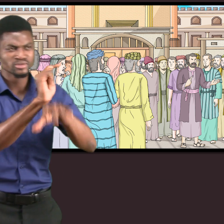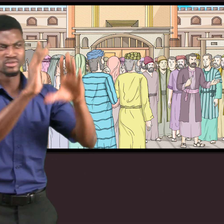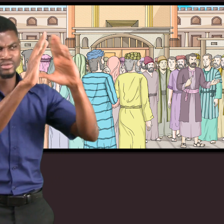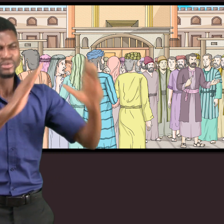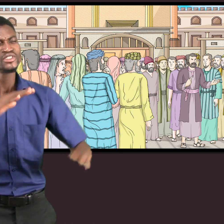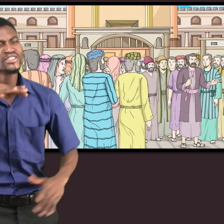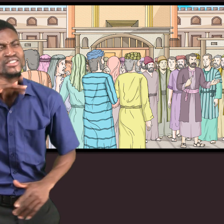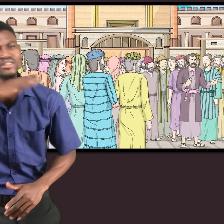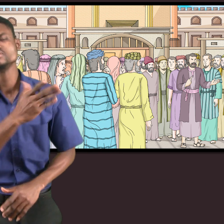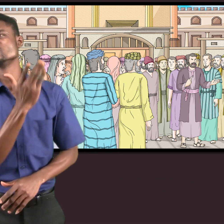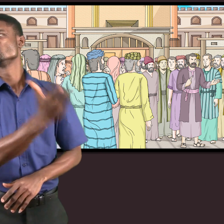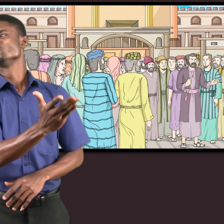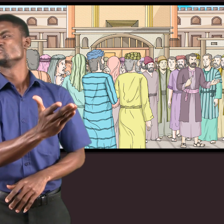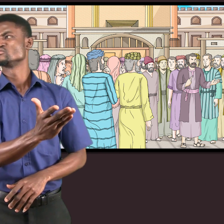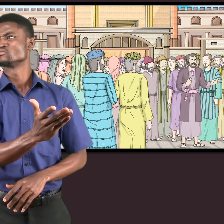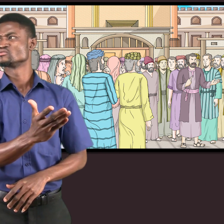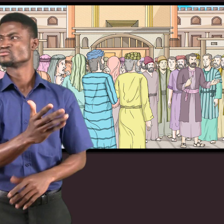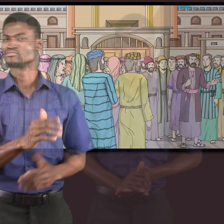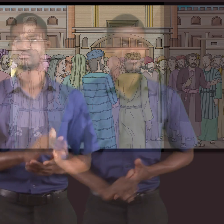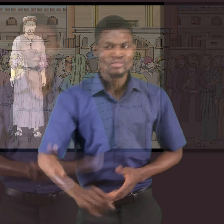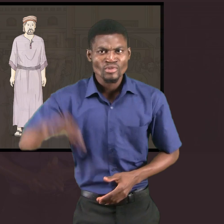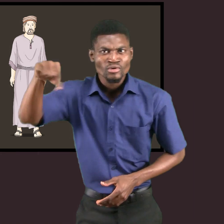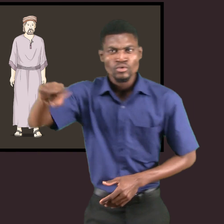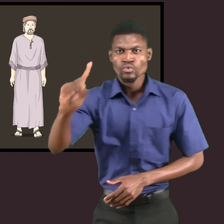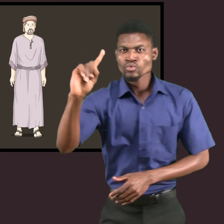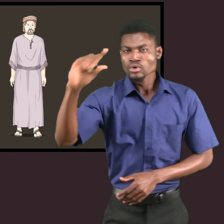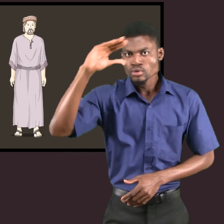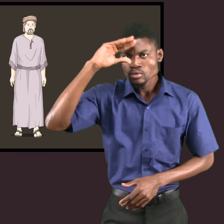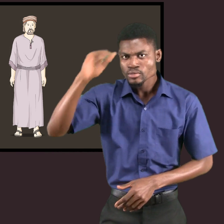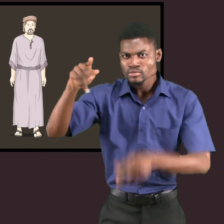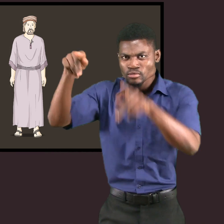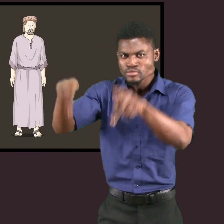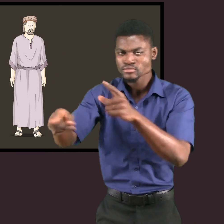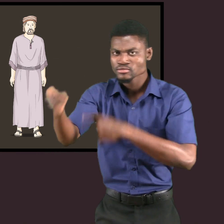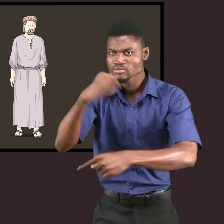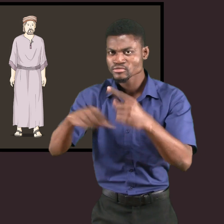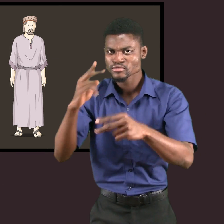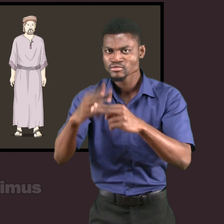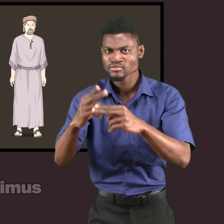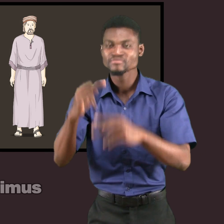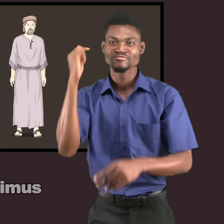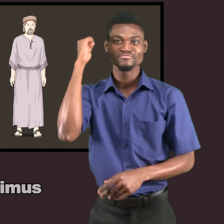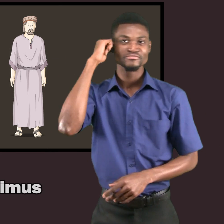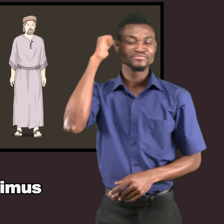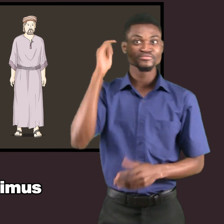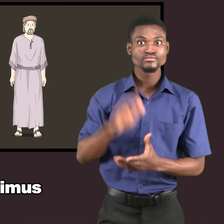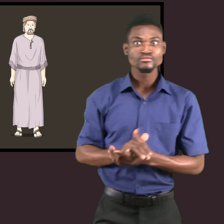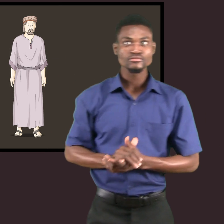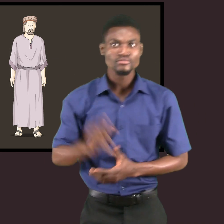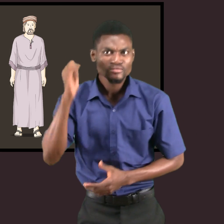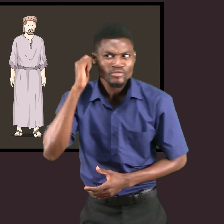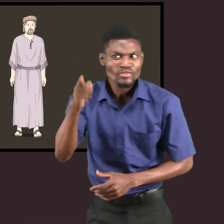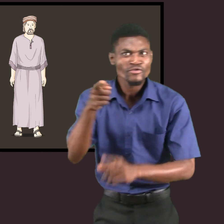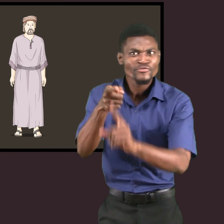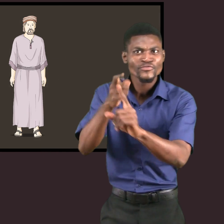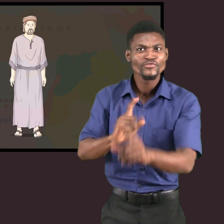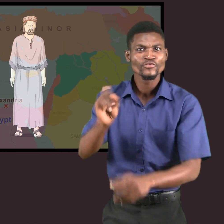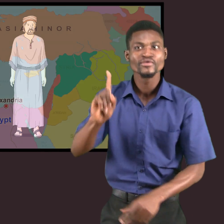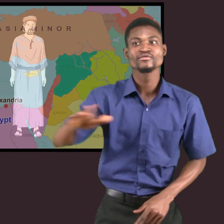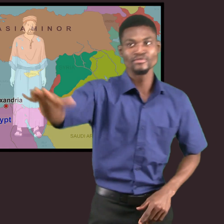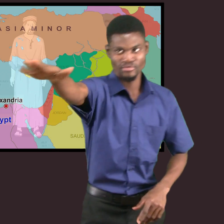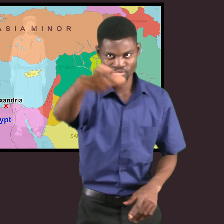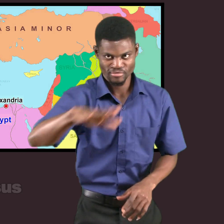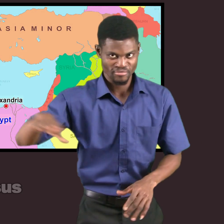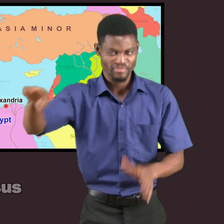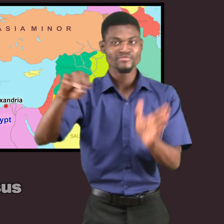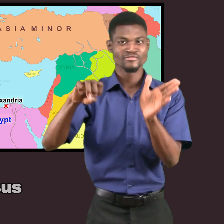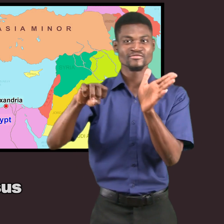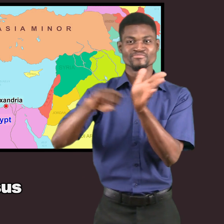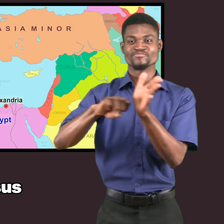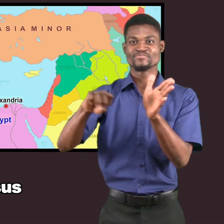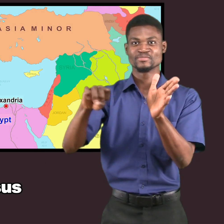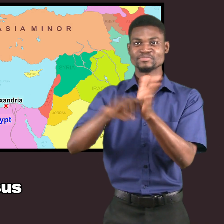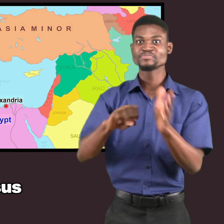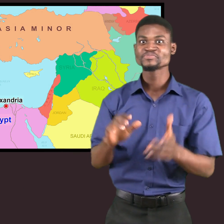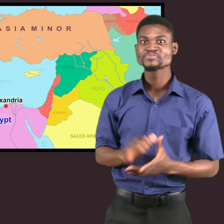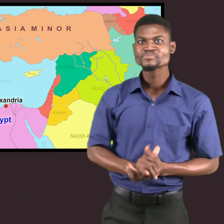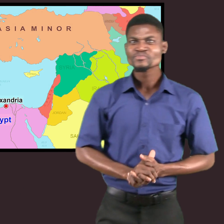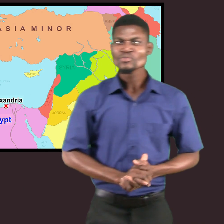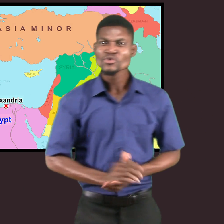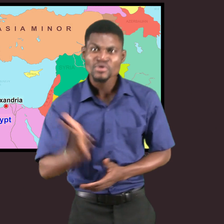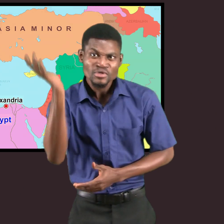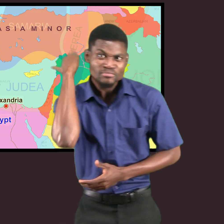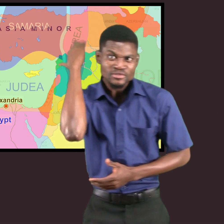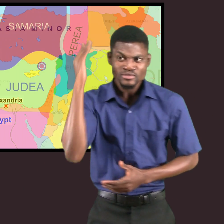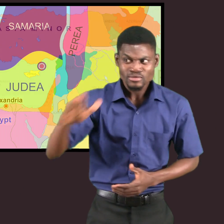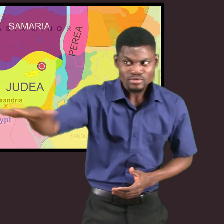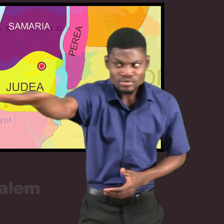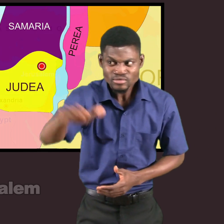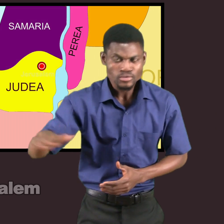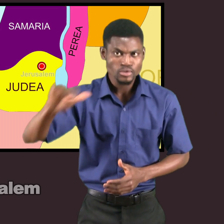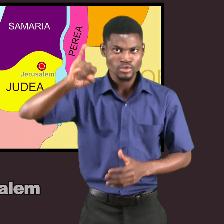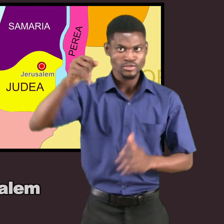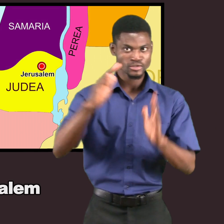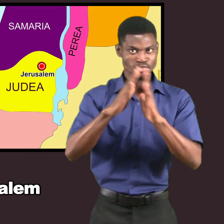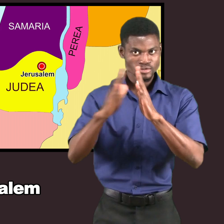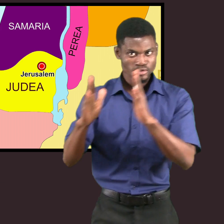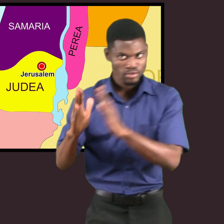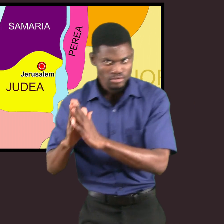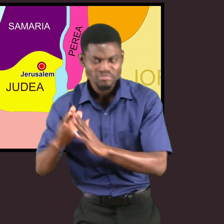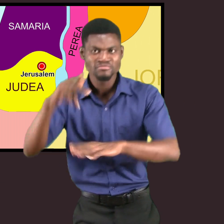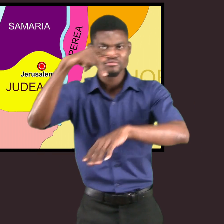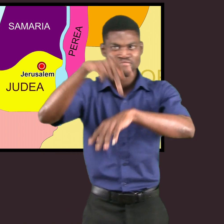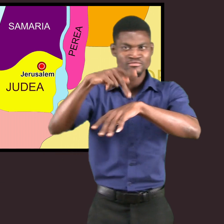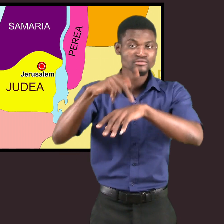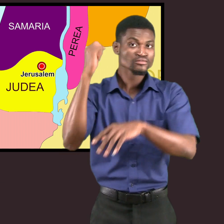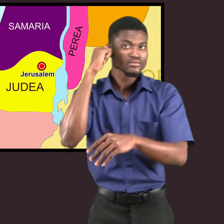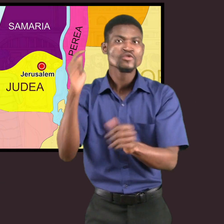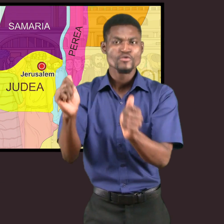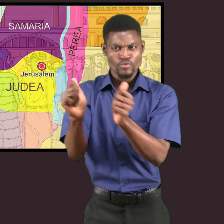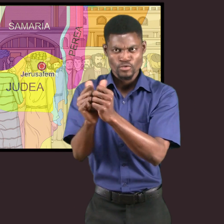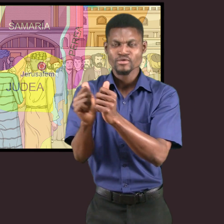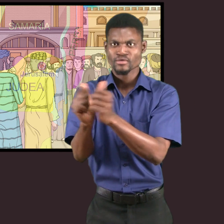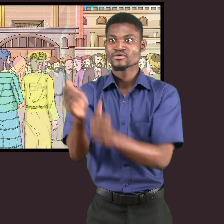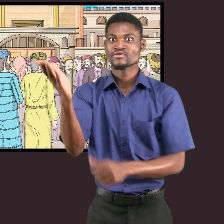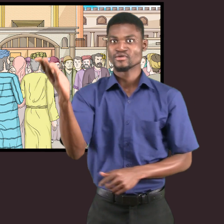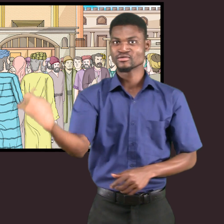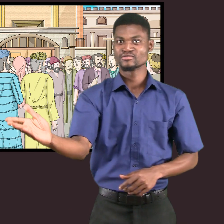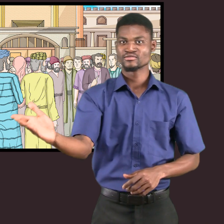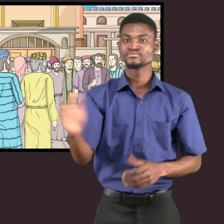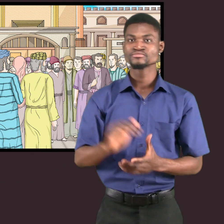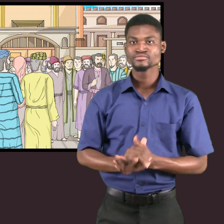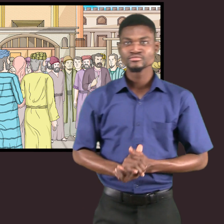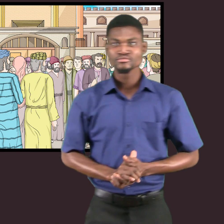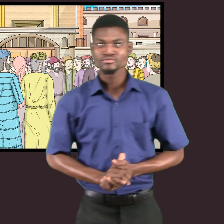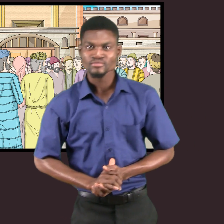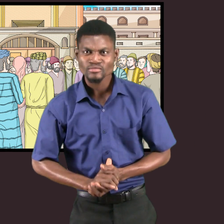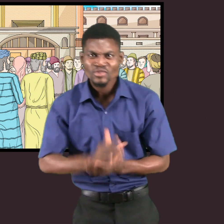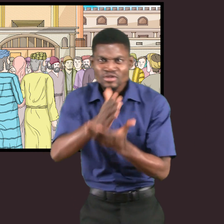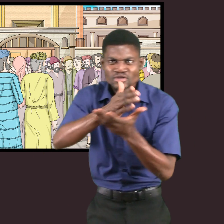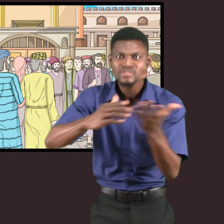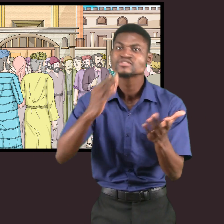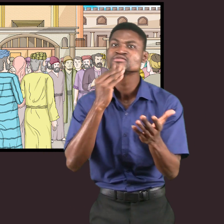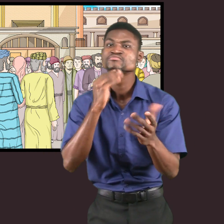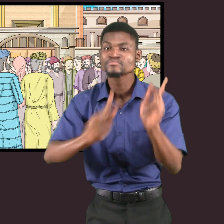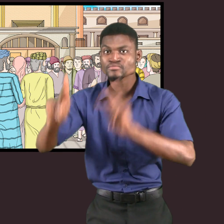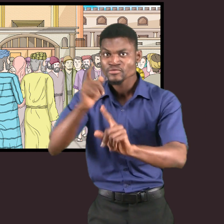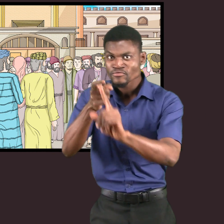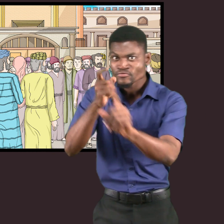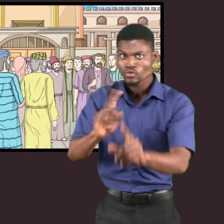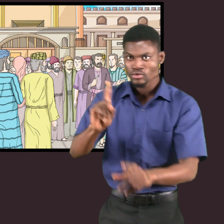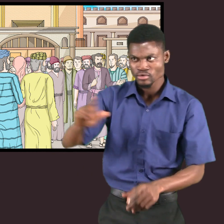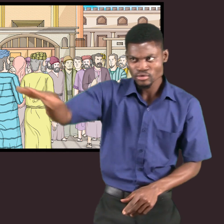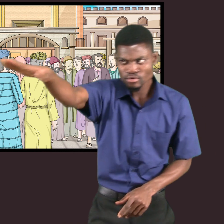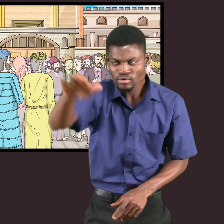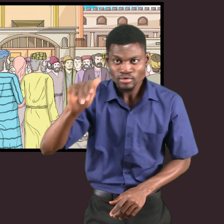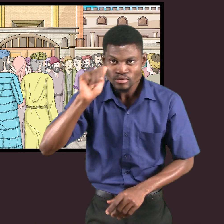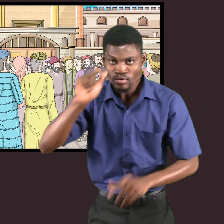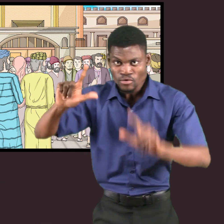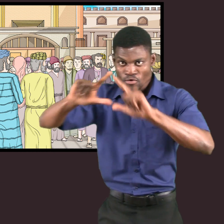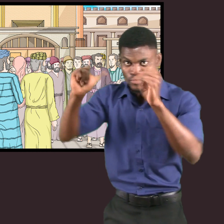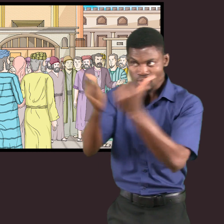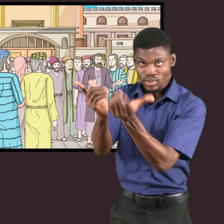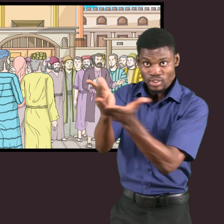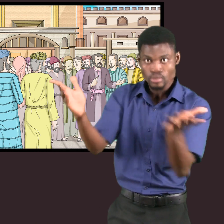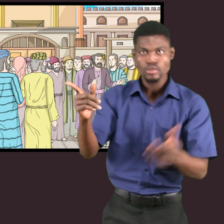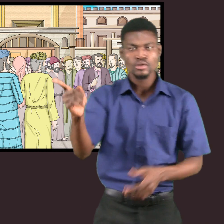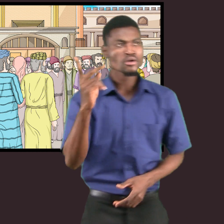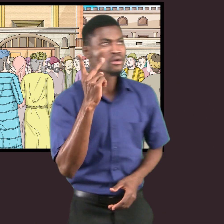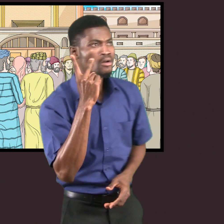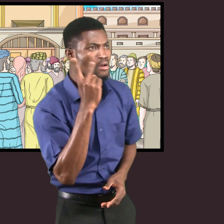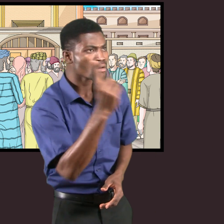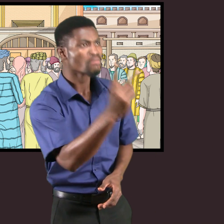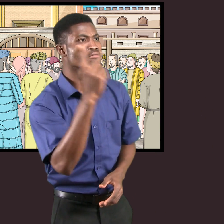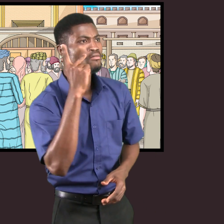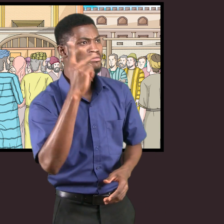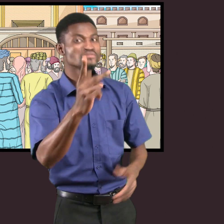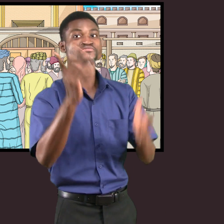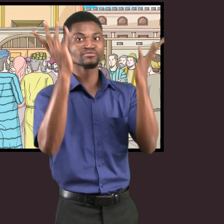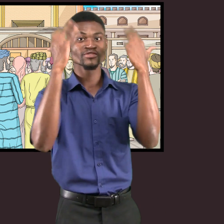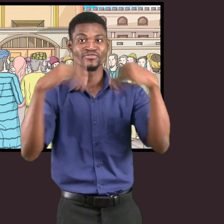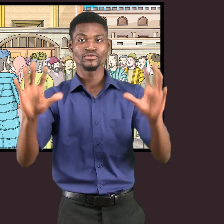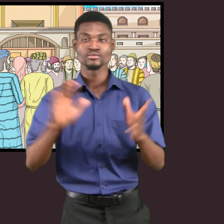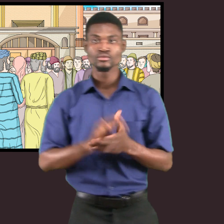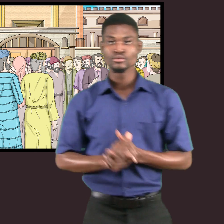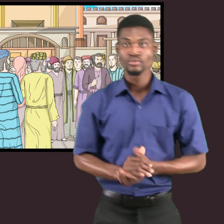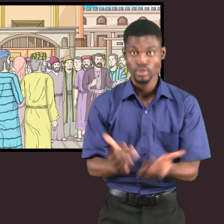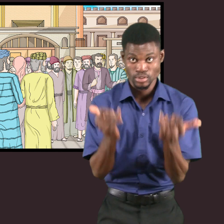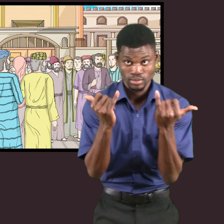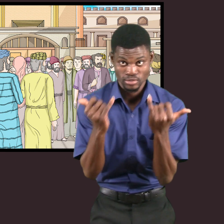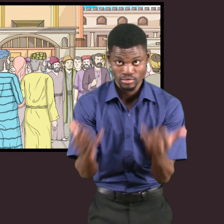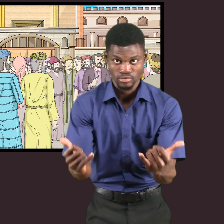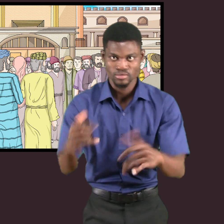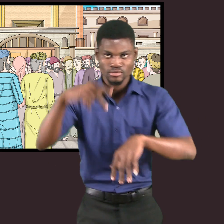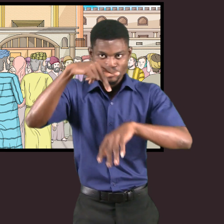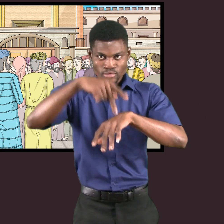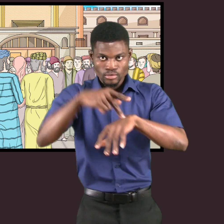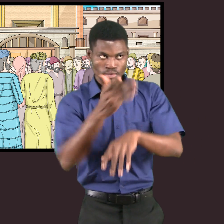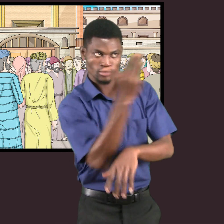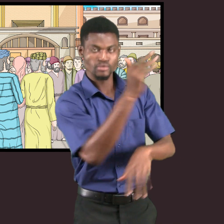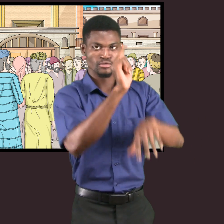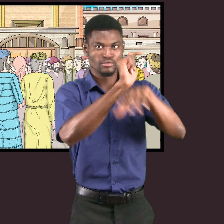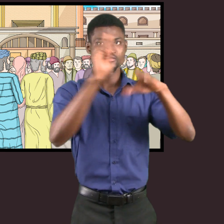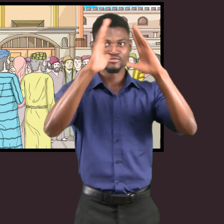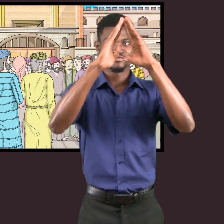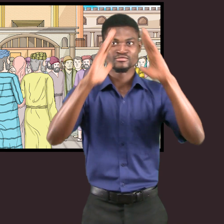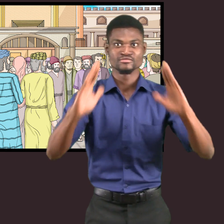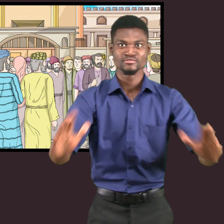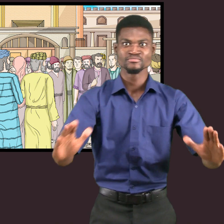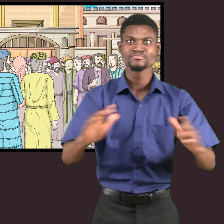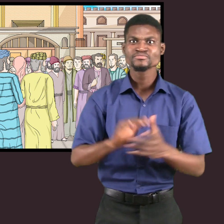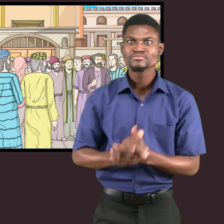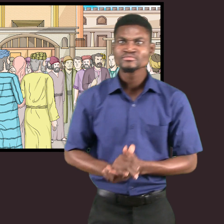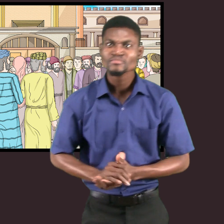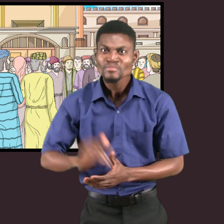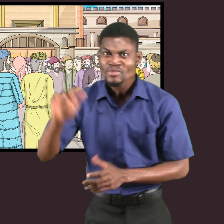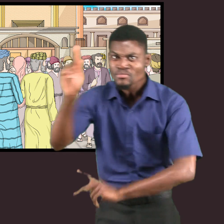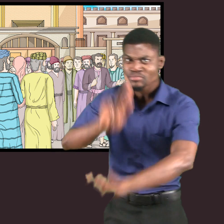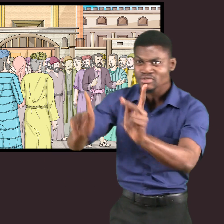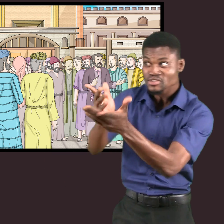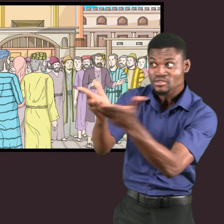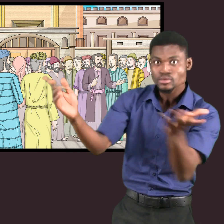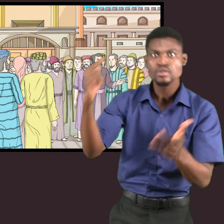For they had previously seen Trophimus the Ephesian with him in the city, and they assumed that Paul had brought him into the temple.